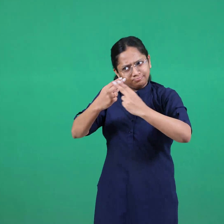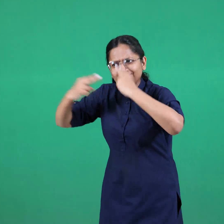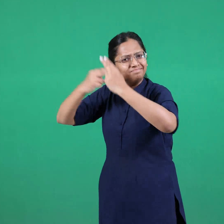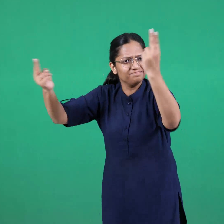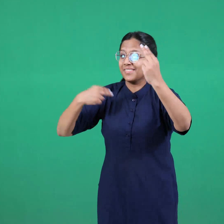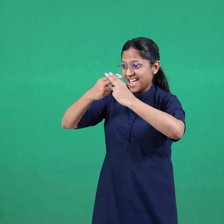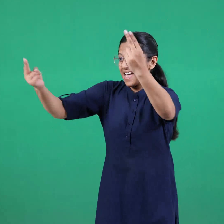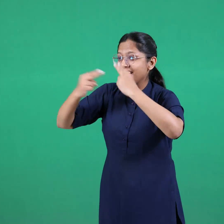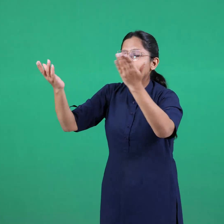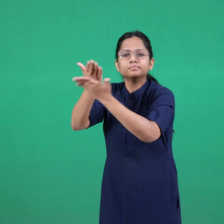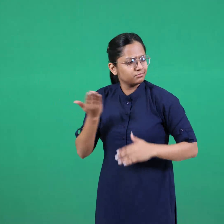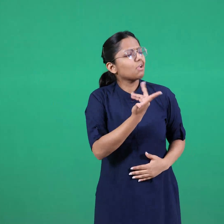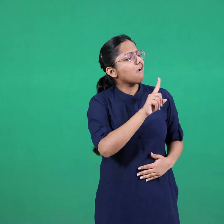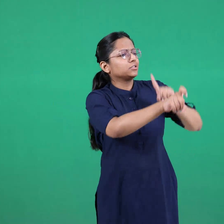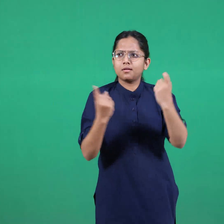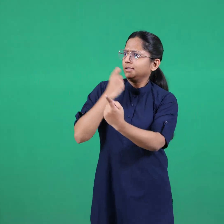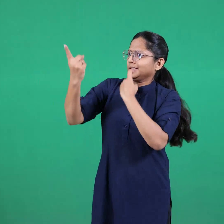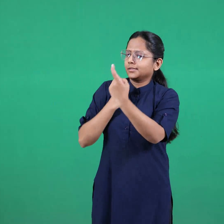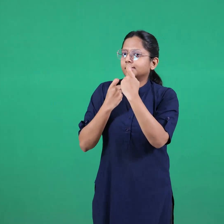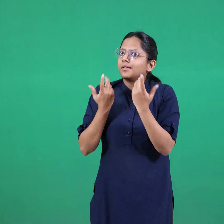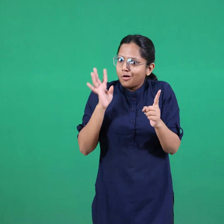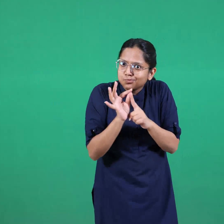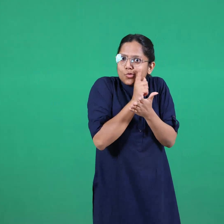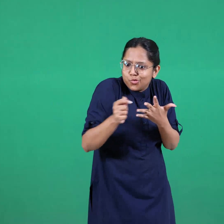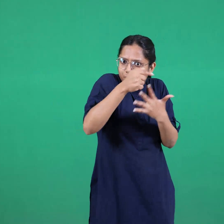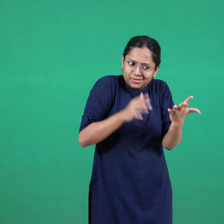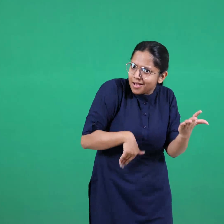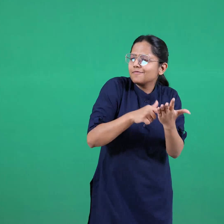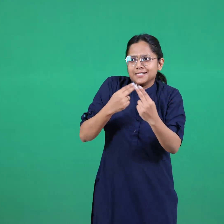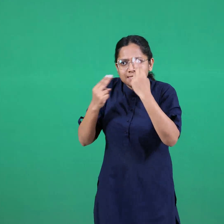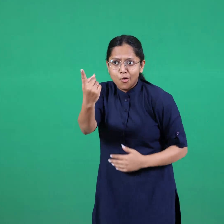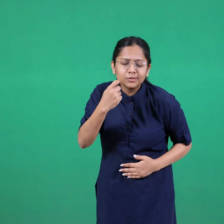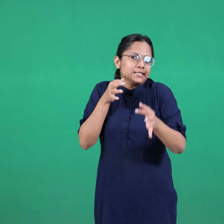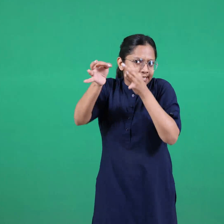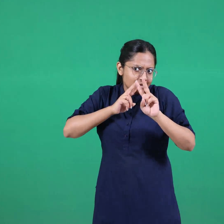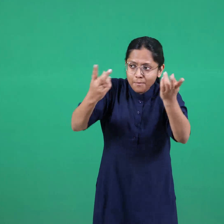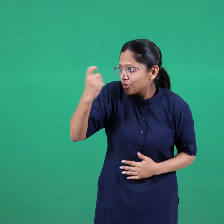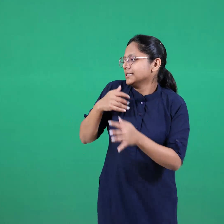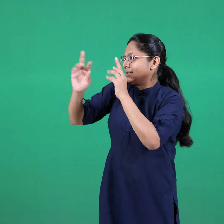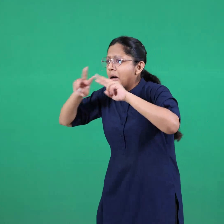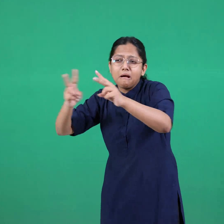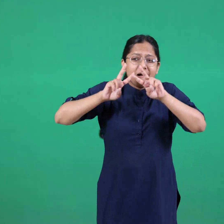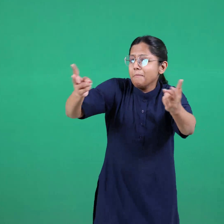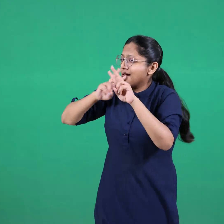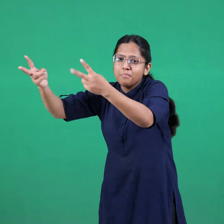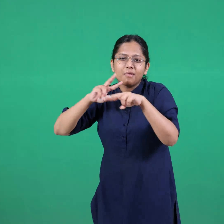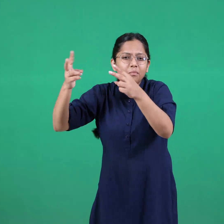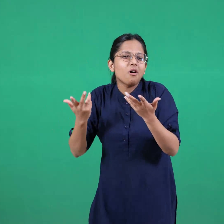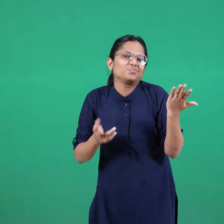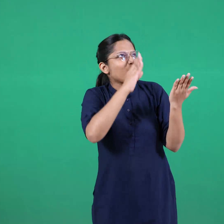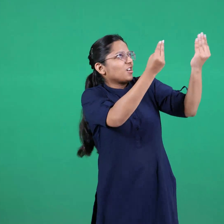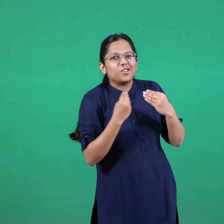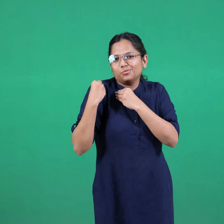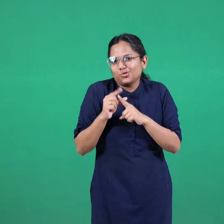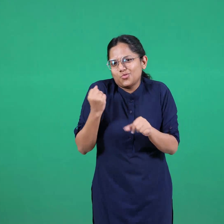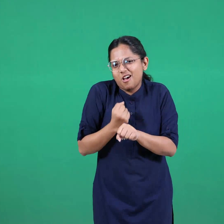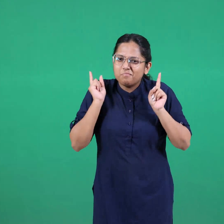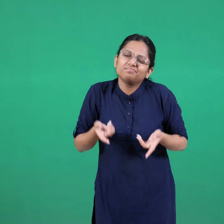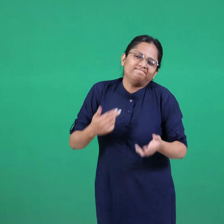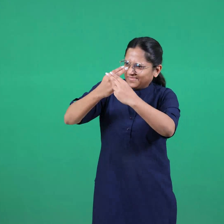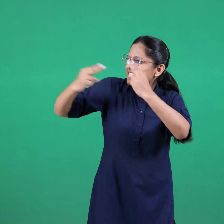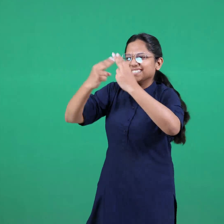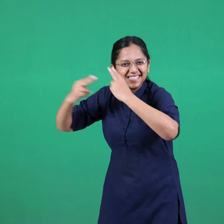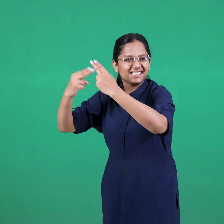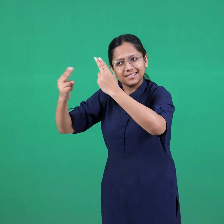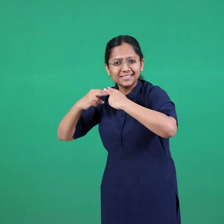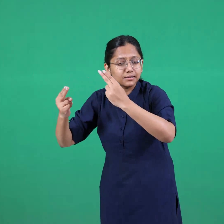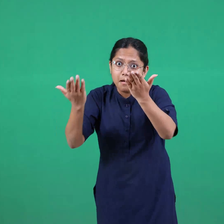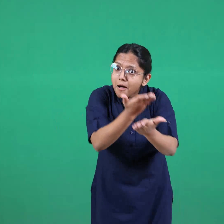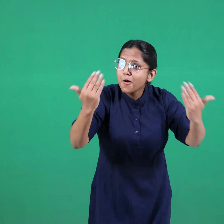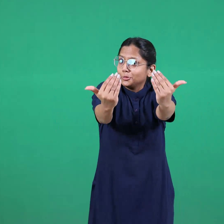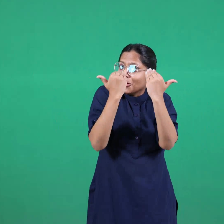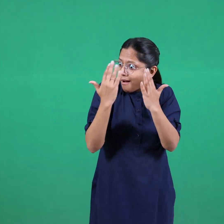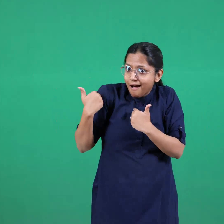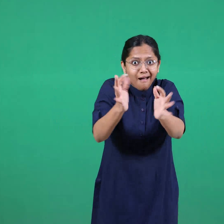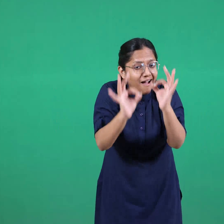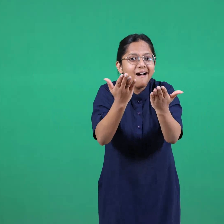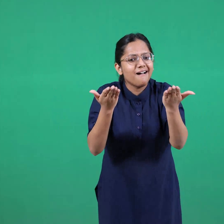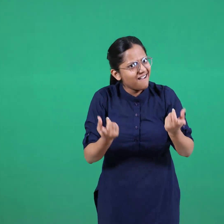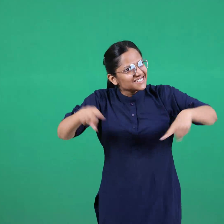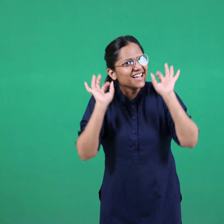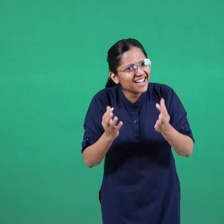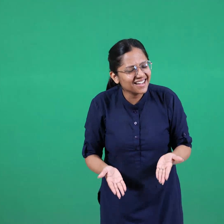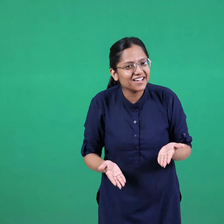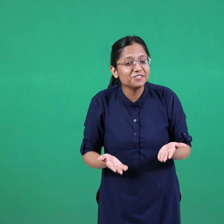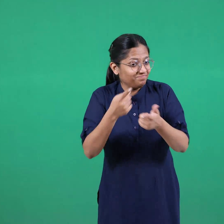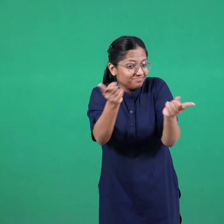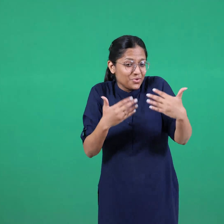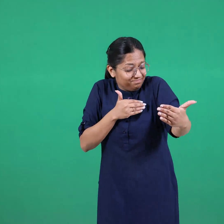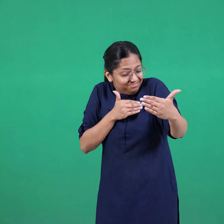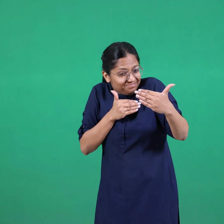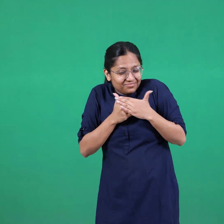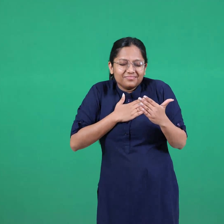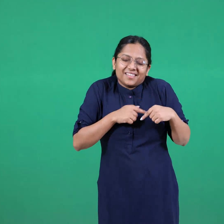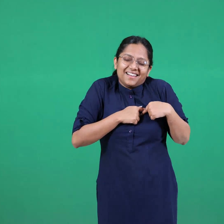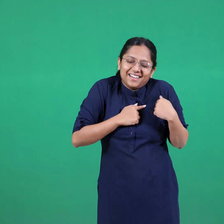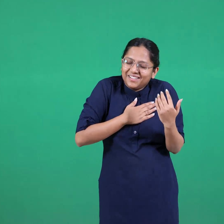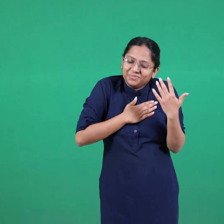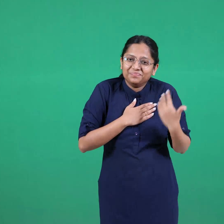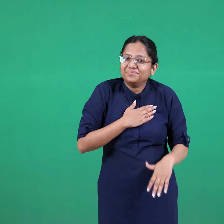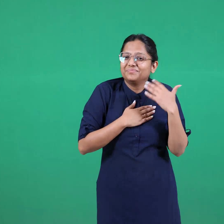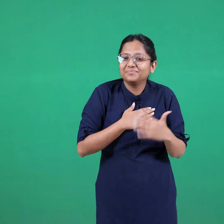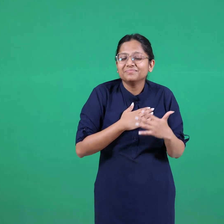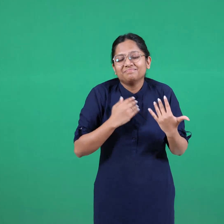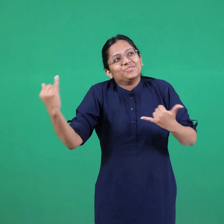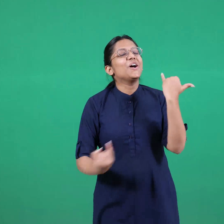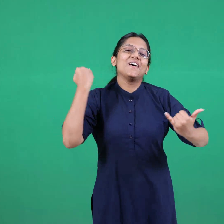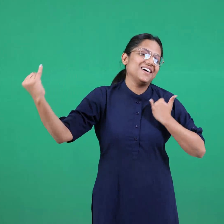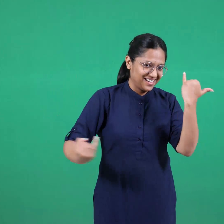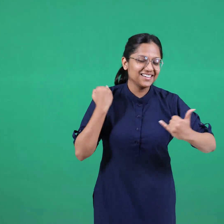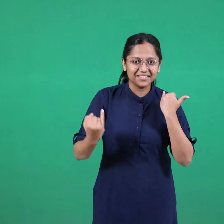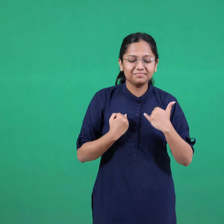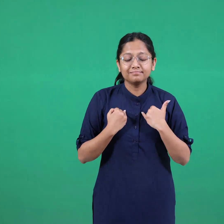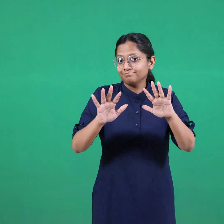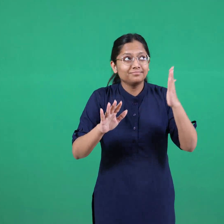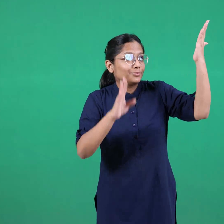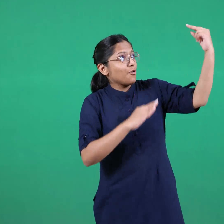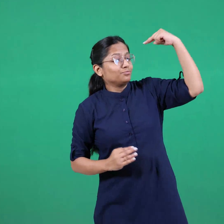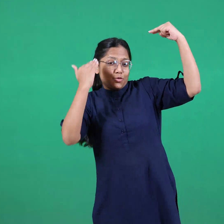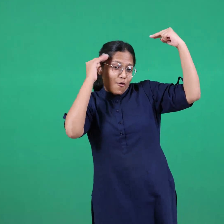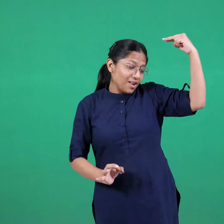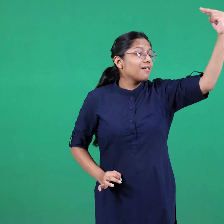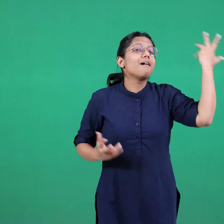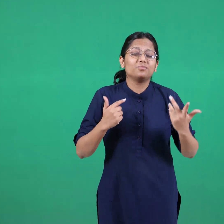For in my chains and in my defense and confirmation of the gospel, you are all partners in grace with me.